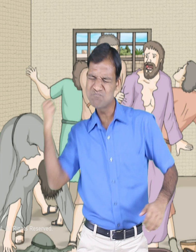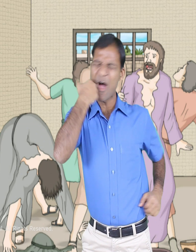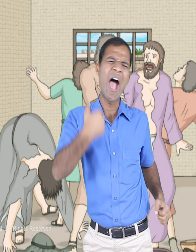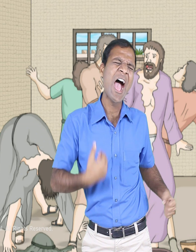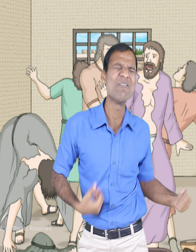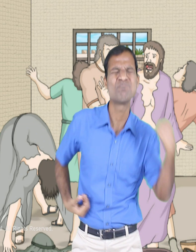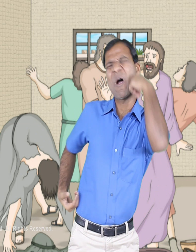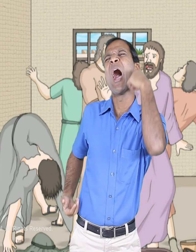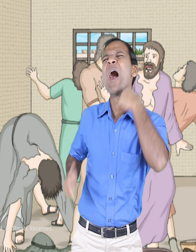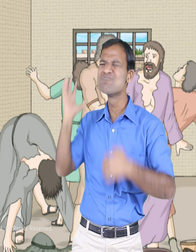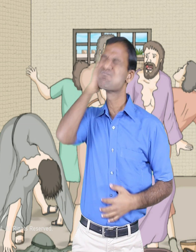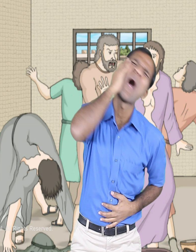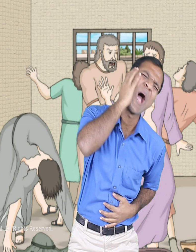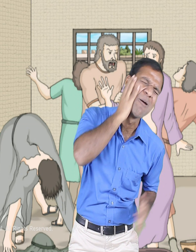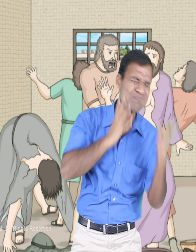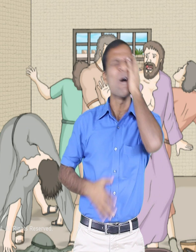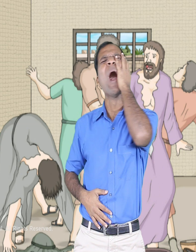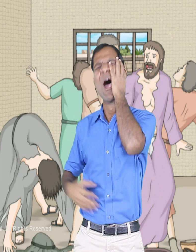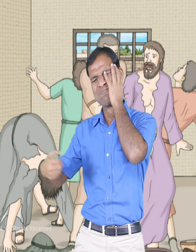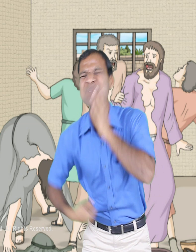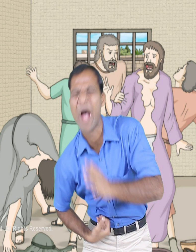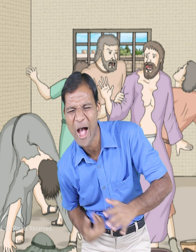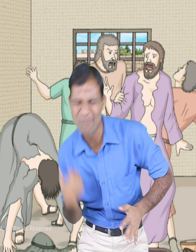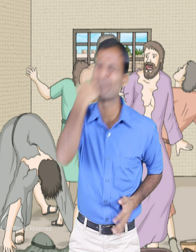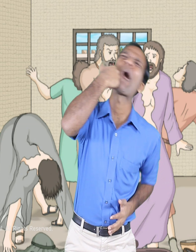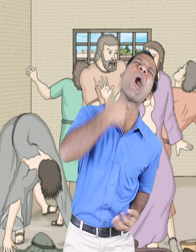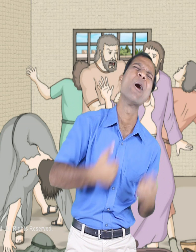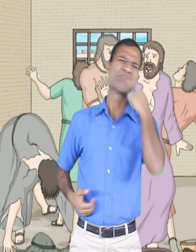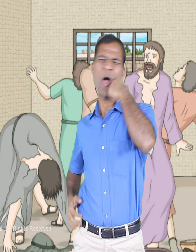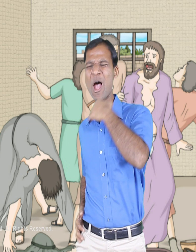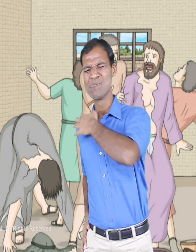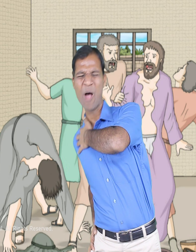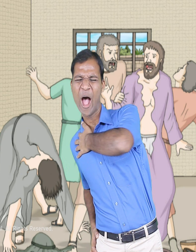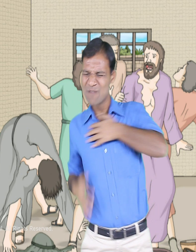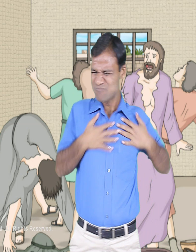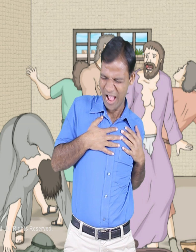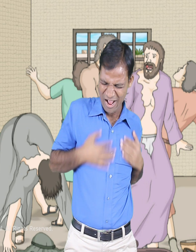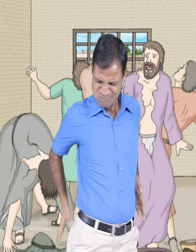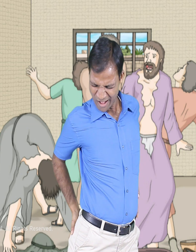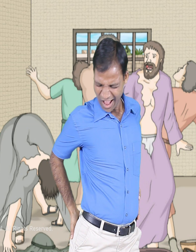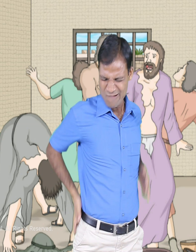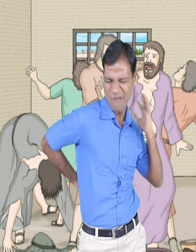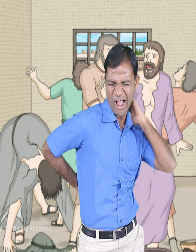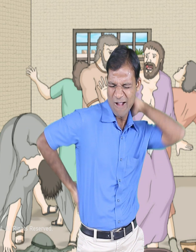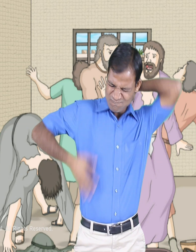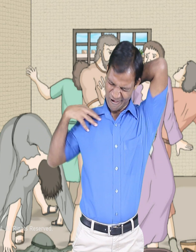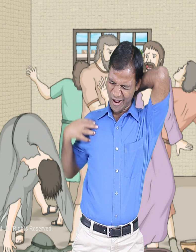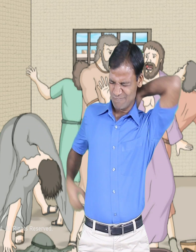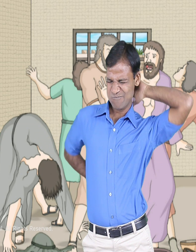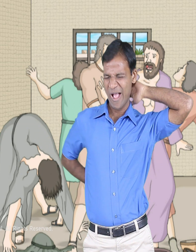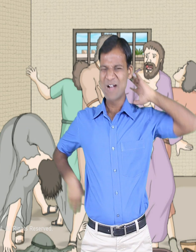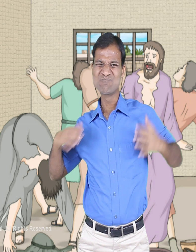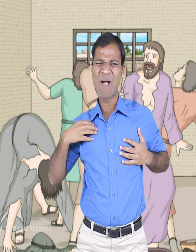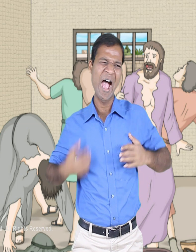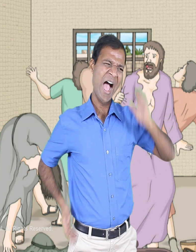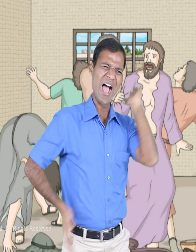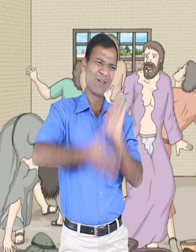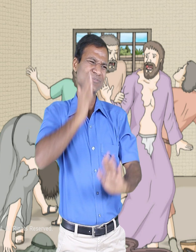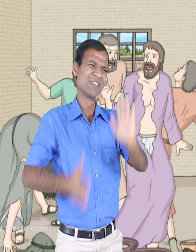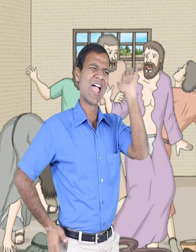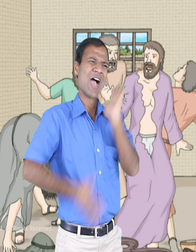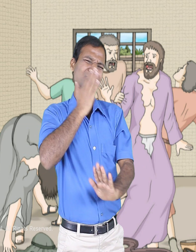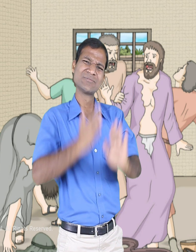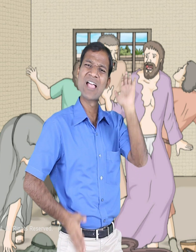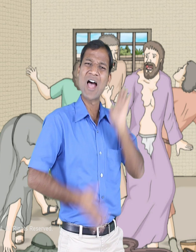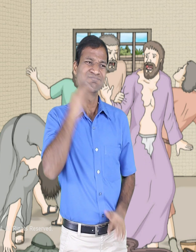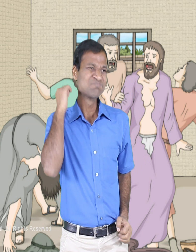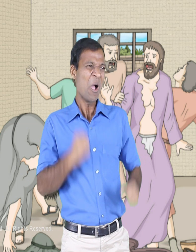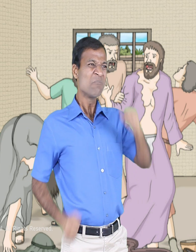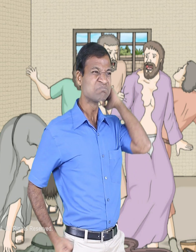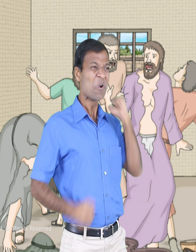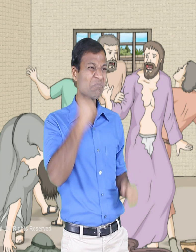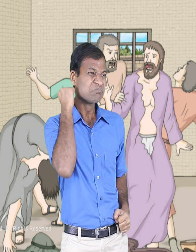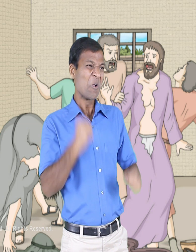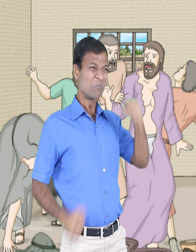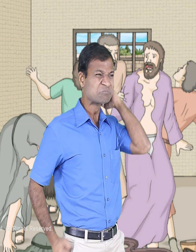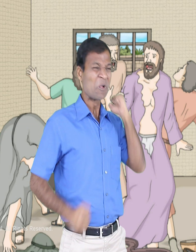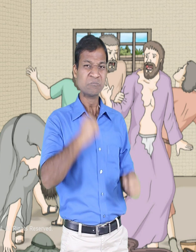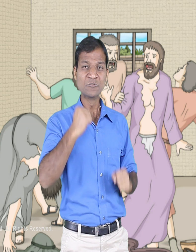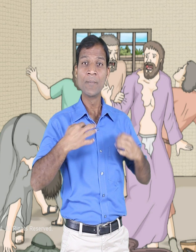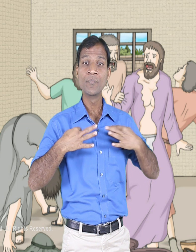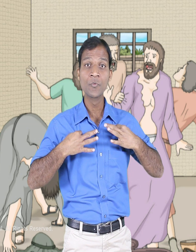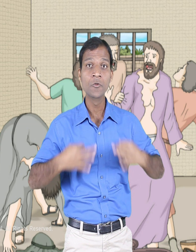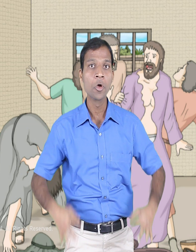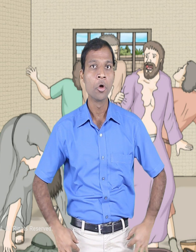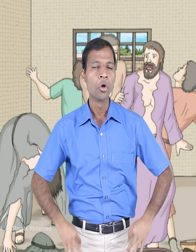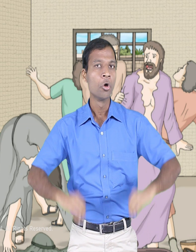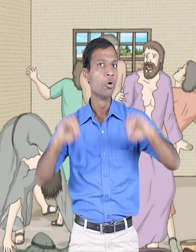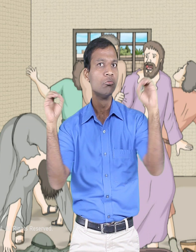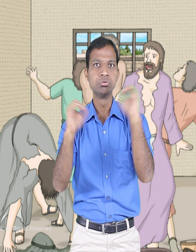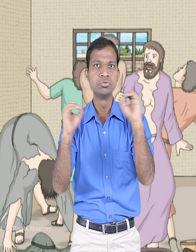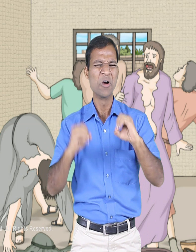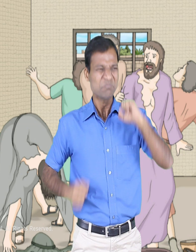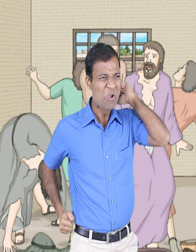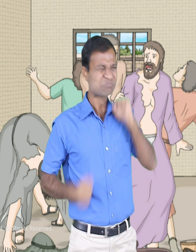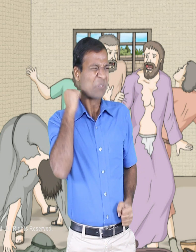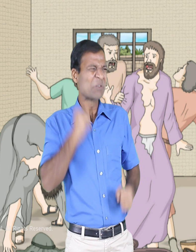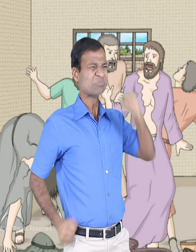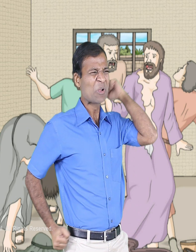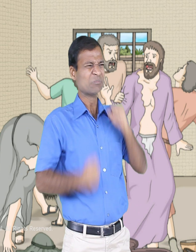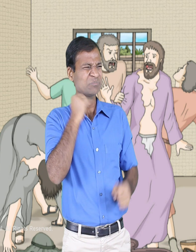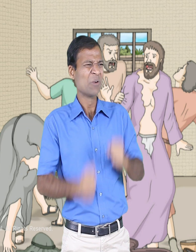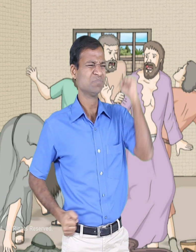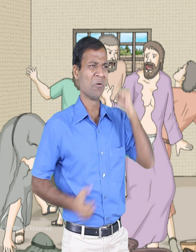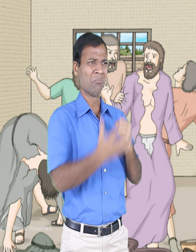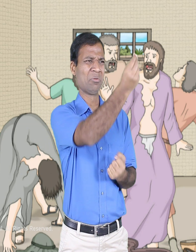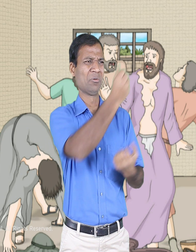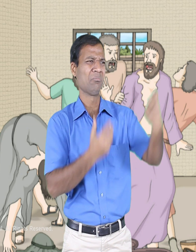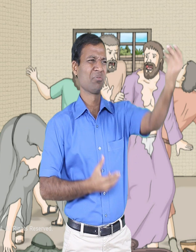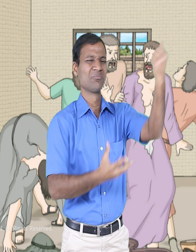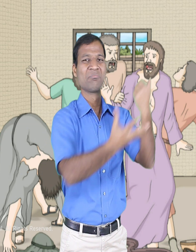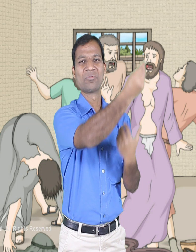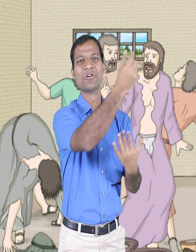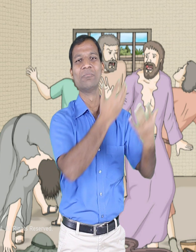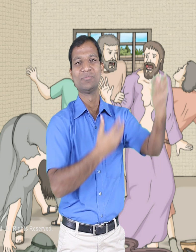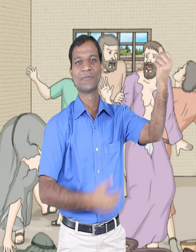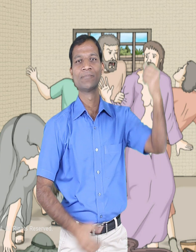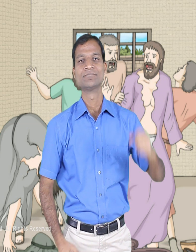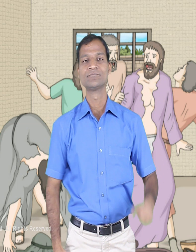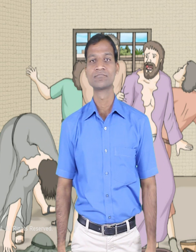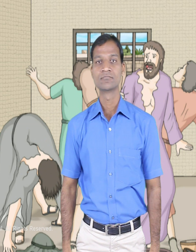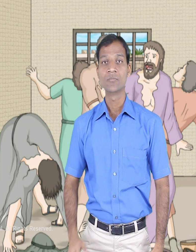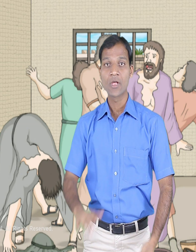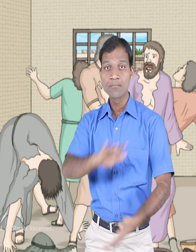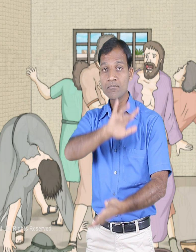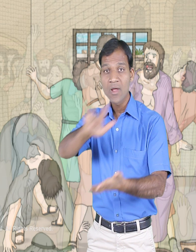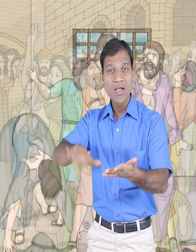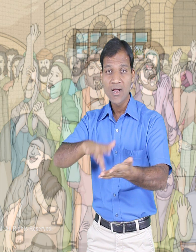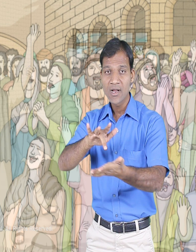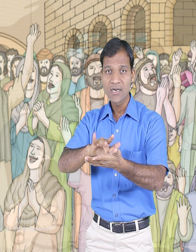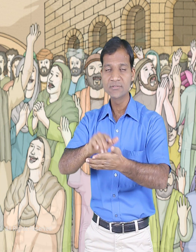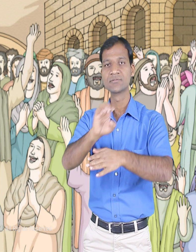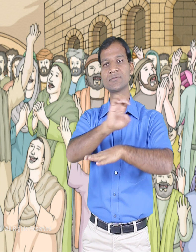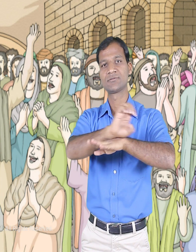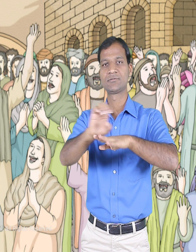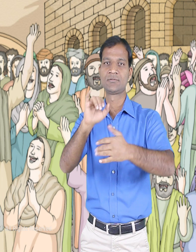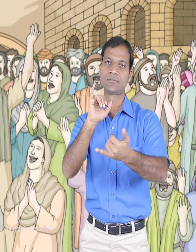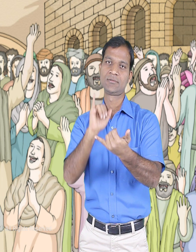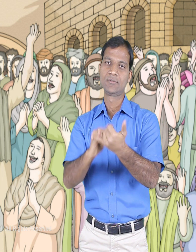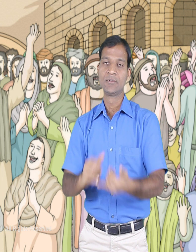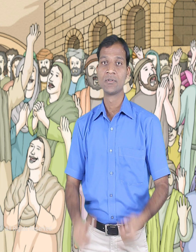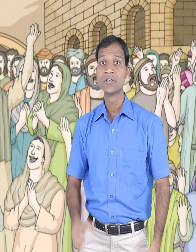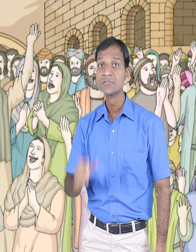The attack was so violent that they ran out of the house naked and wounded.